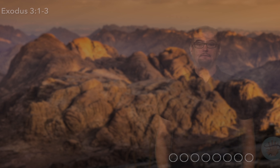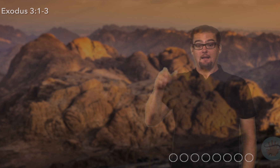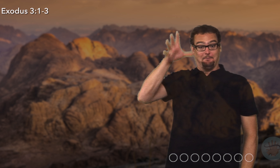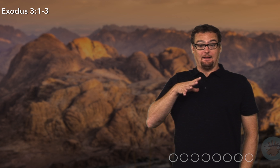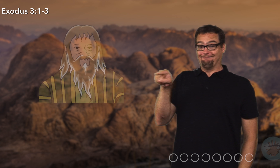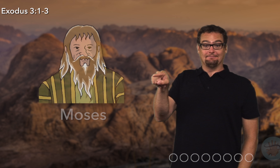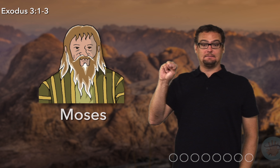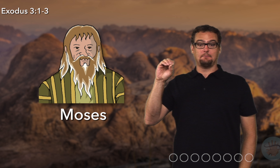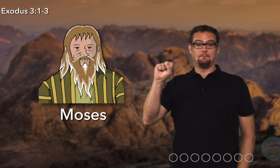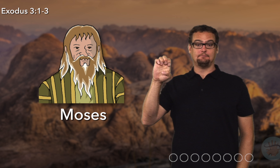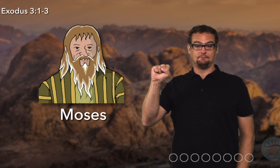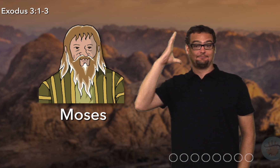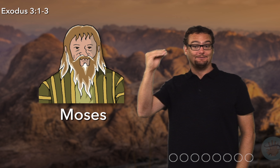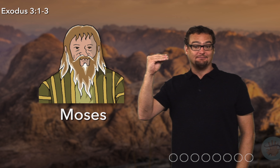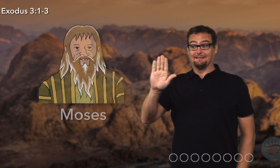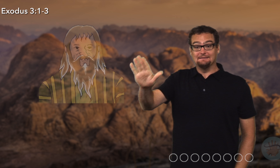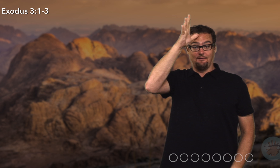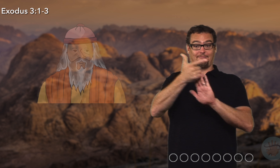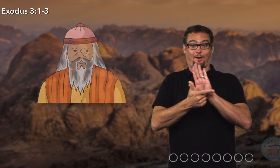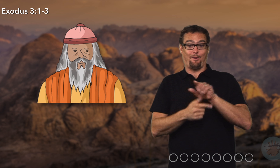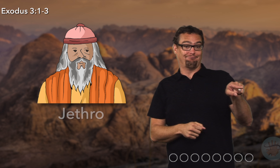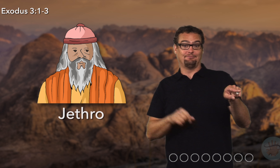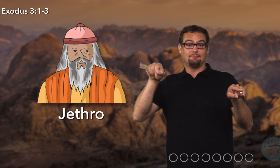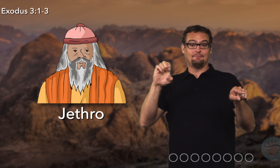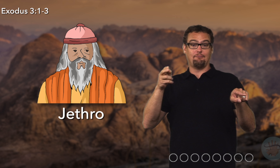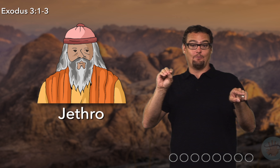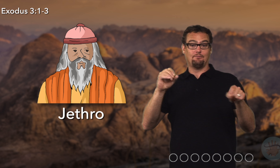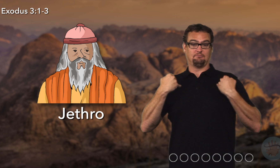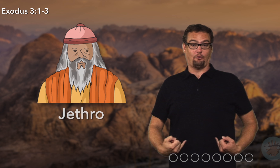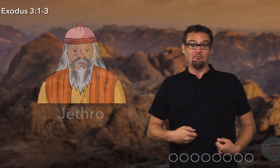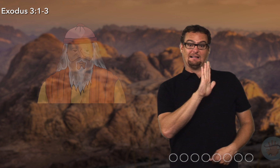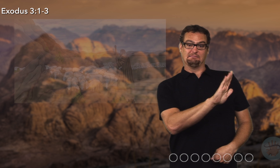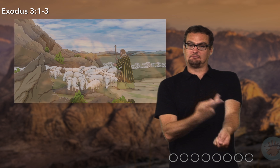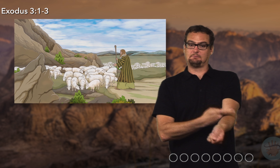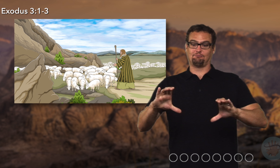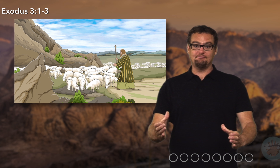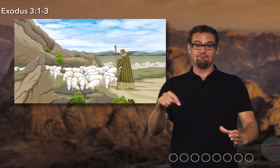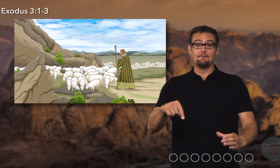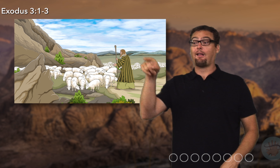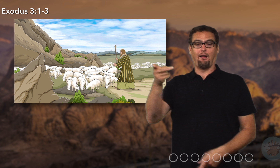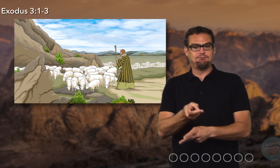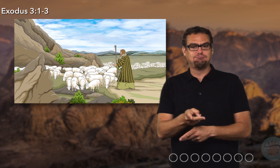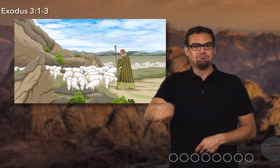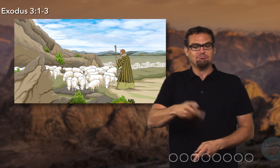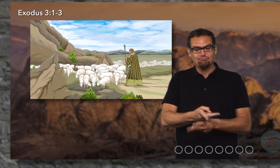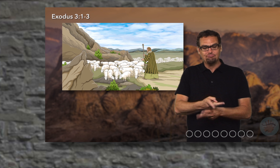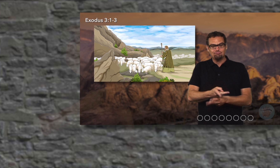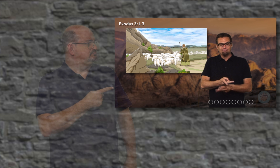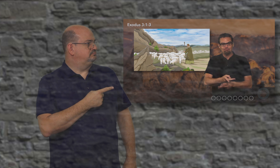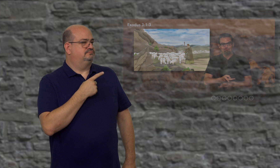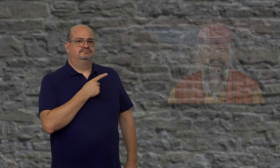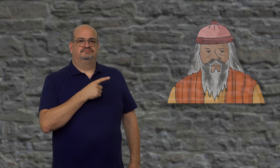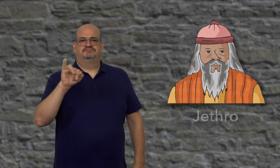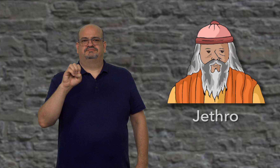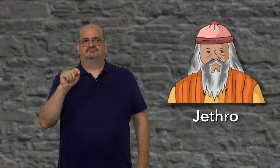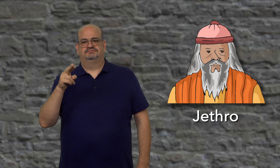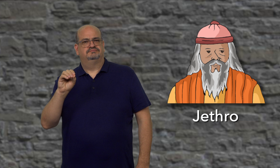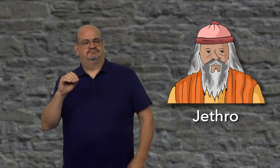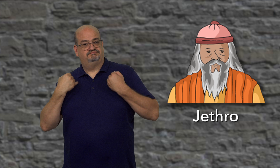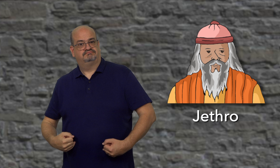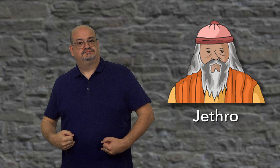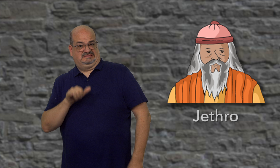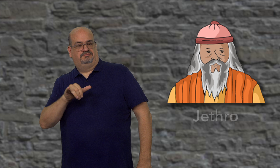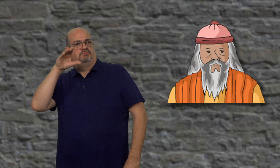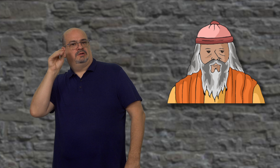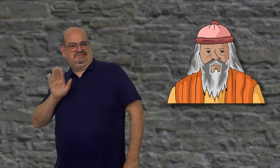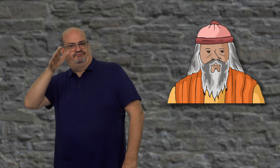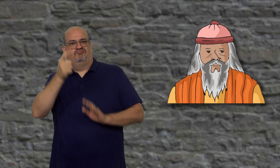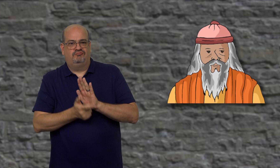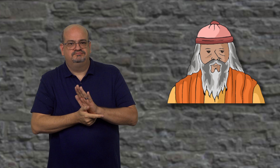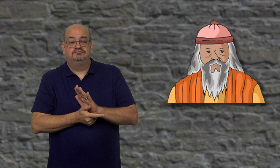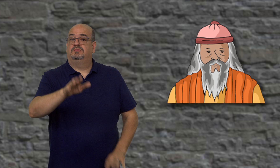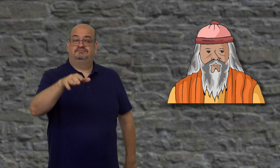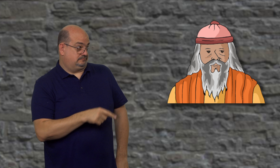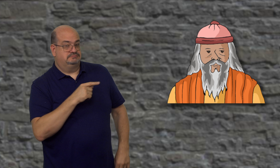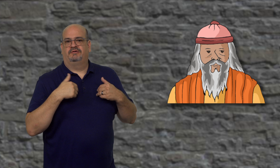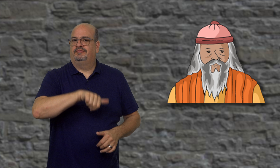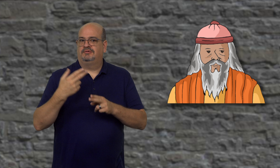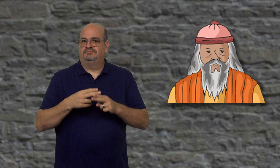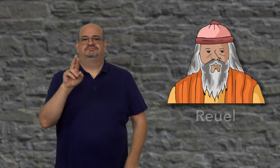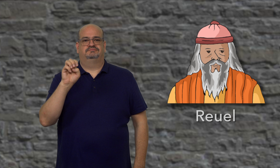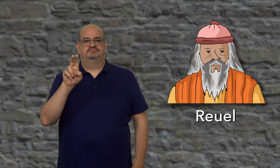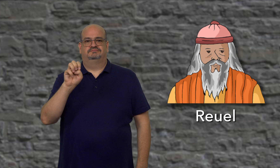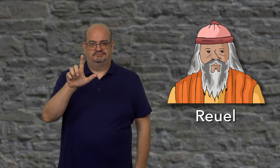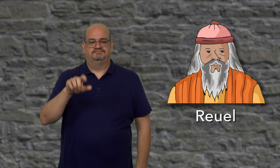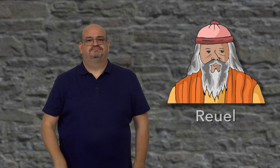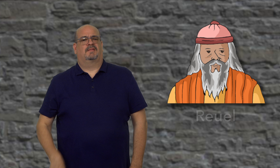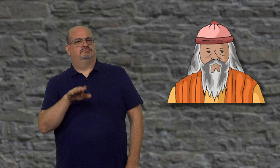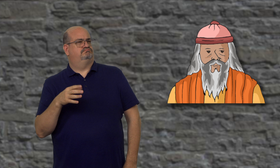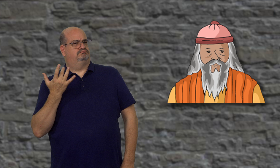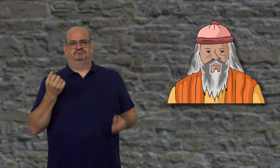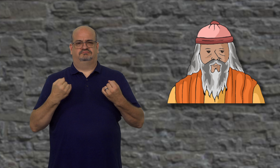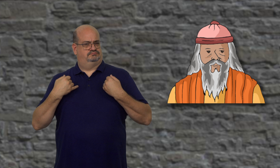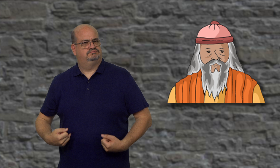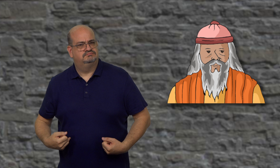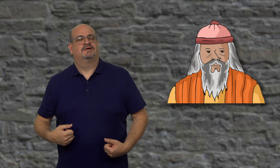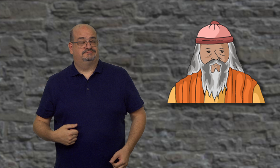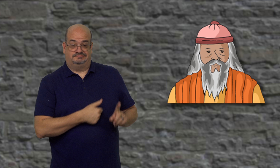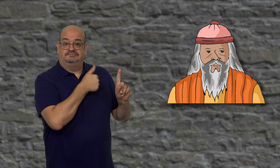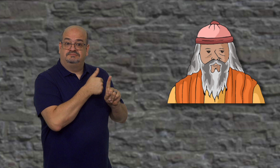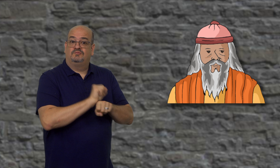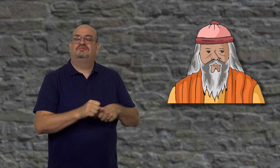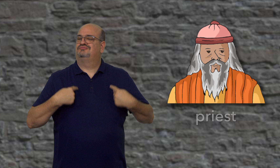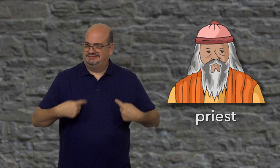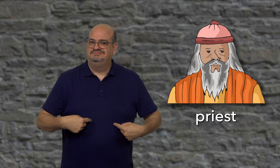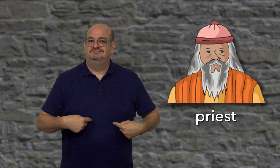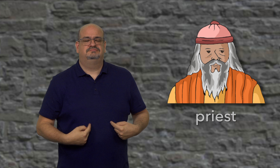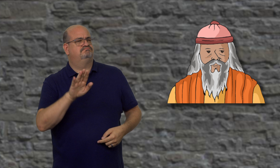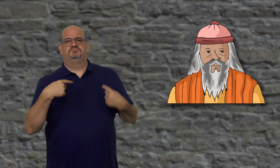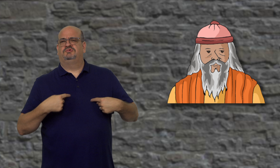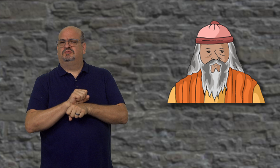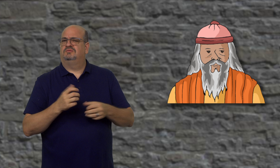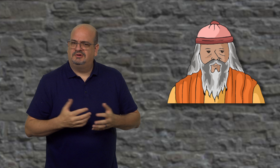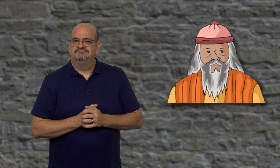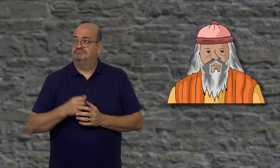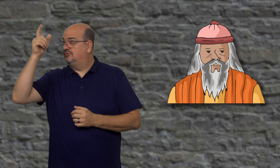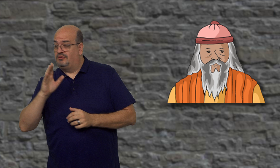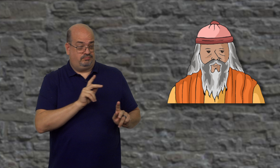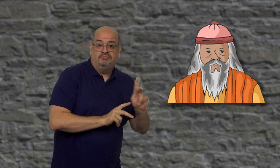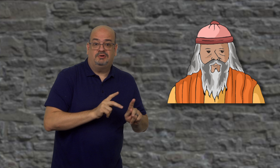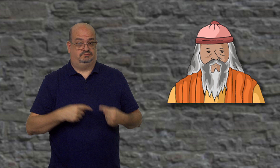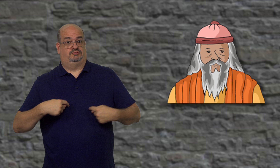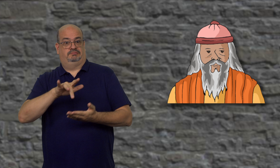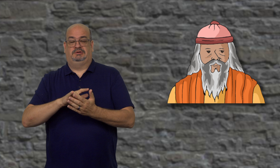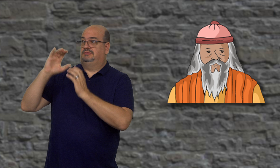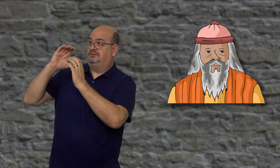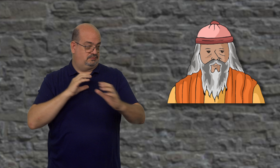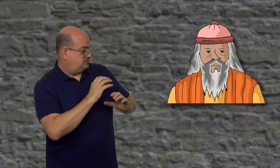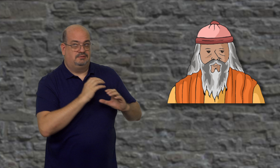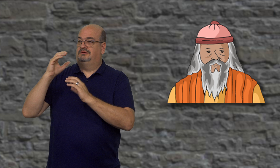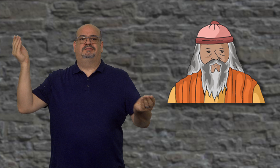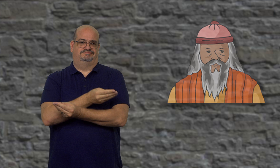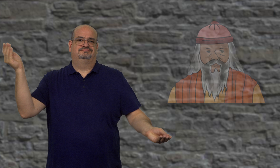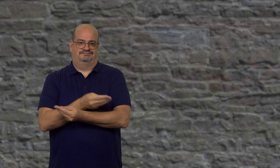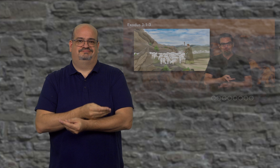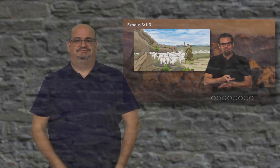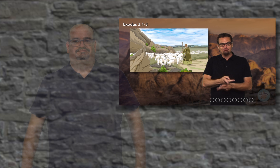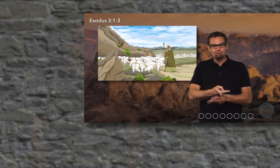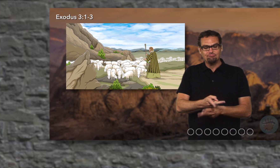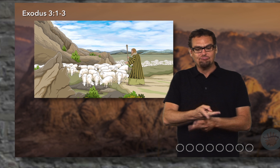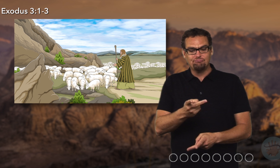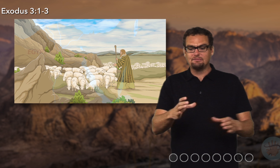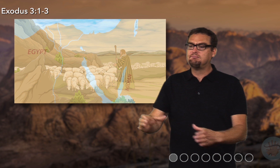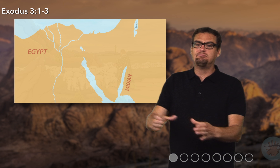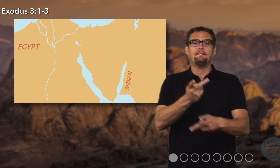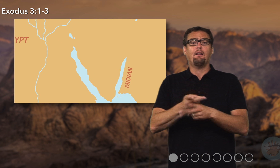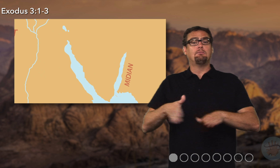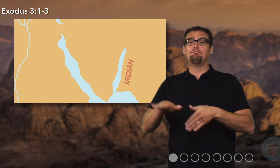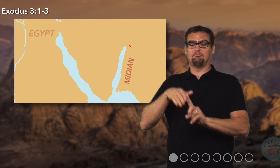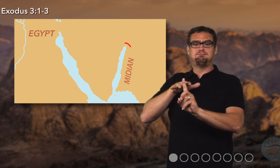Meanwhile, Moses was shepherding the flock of his father-in-law Jethro, the priest of Midian.